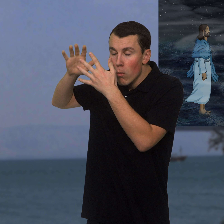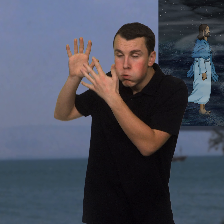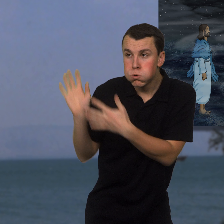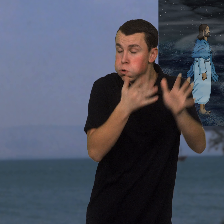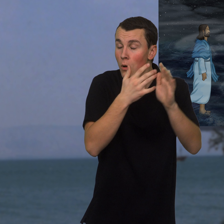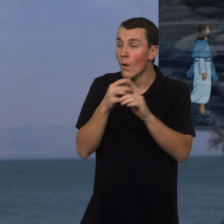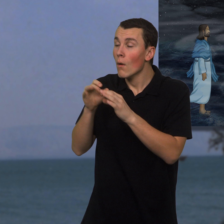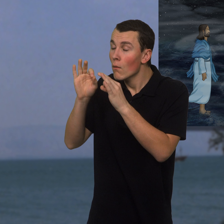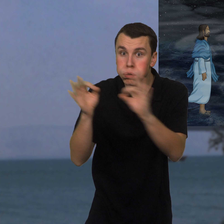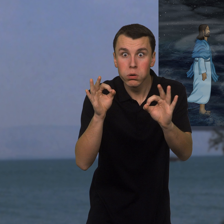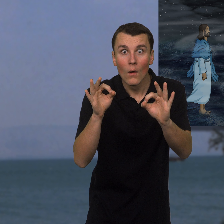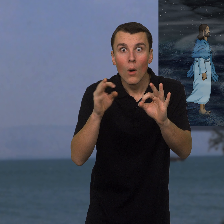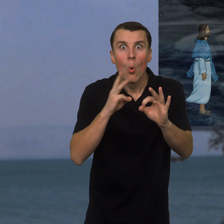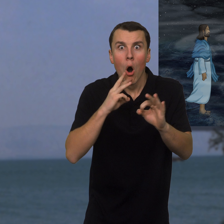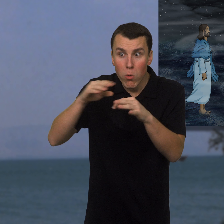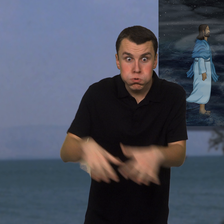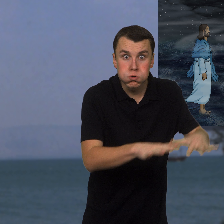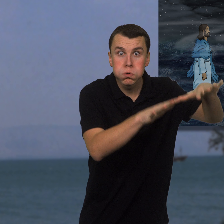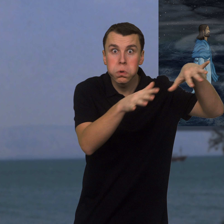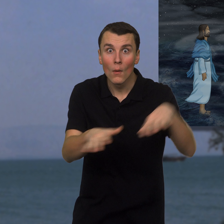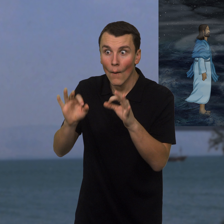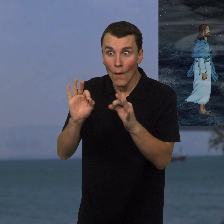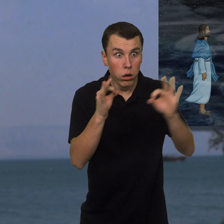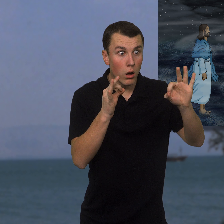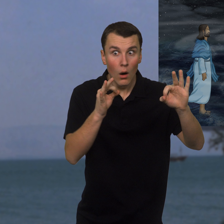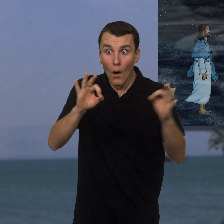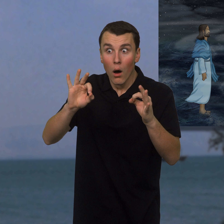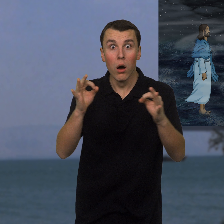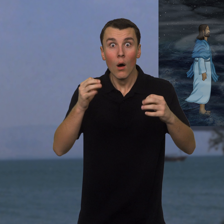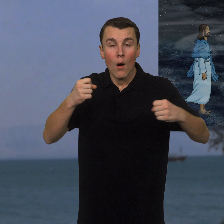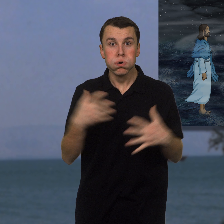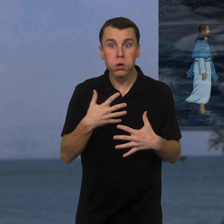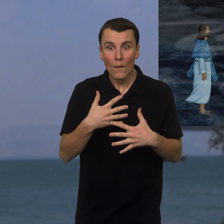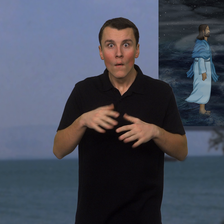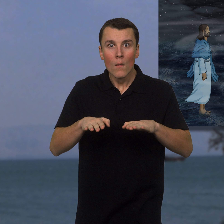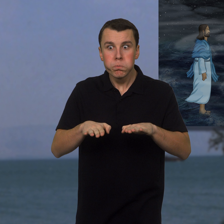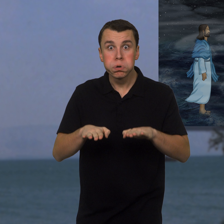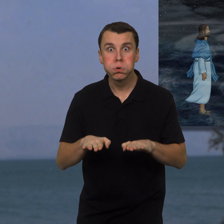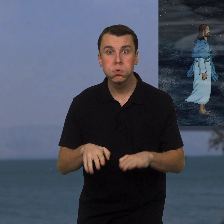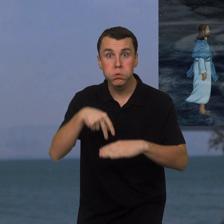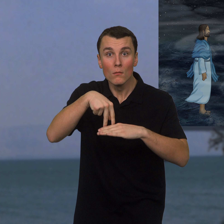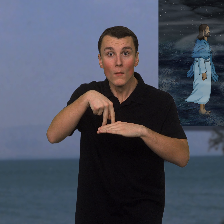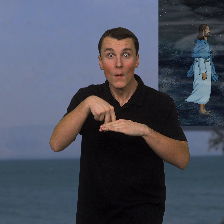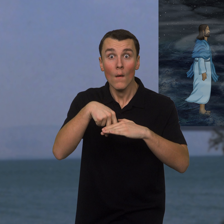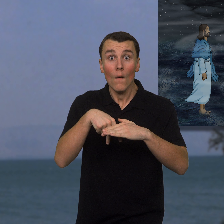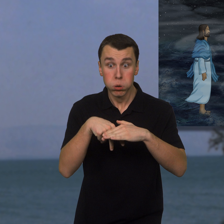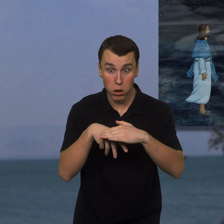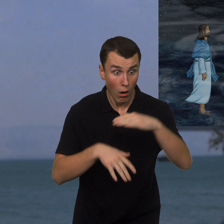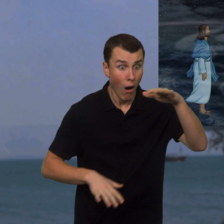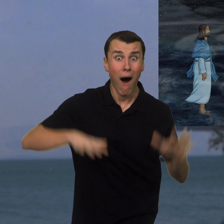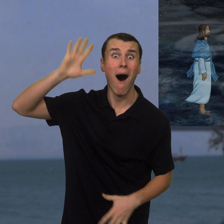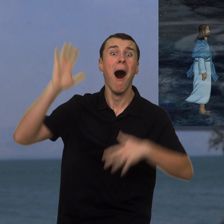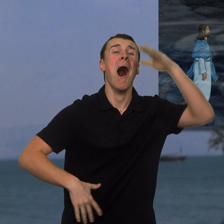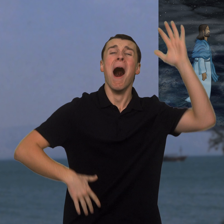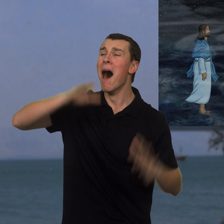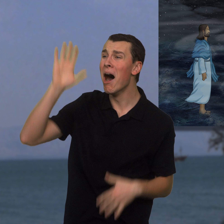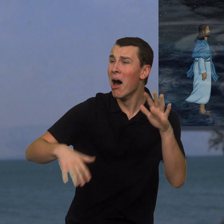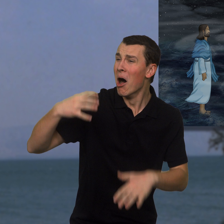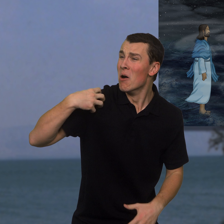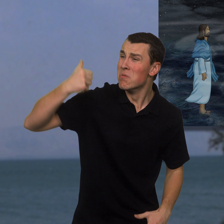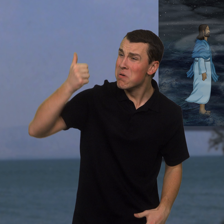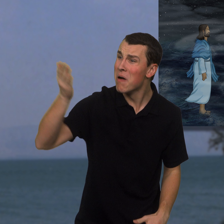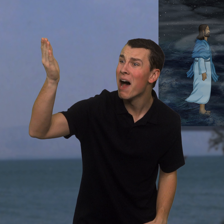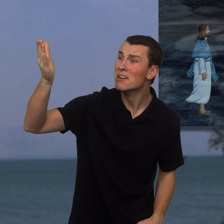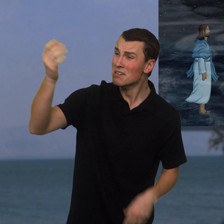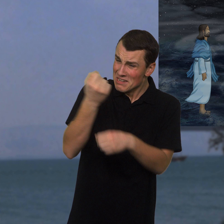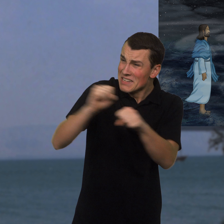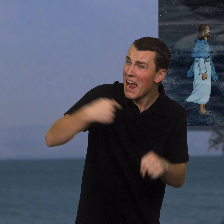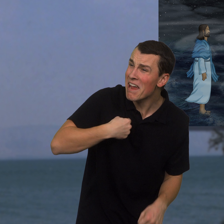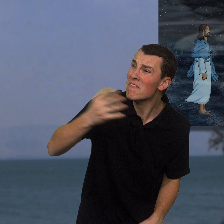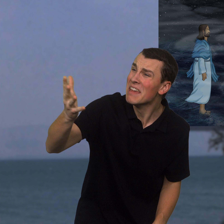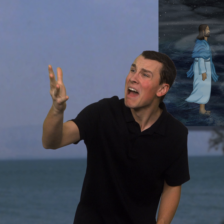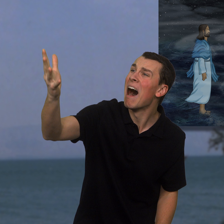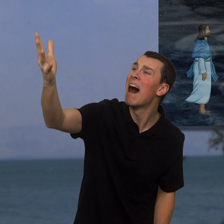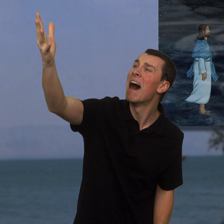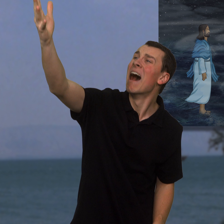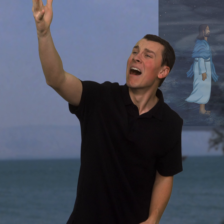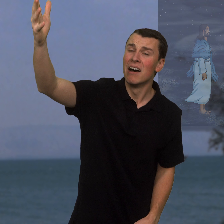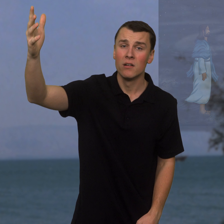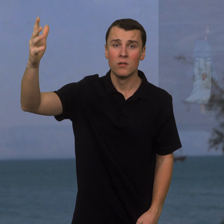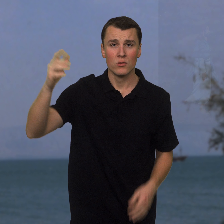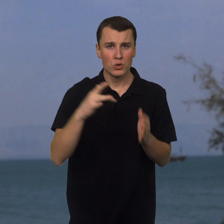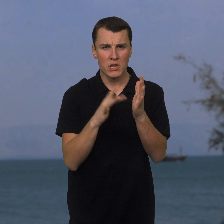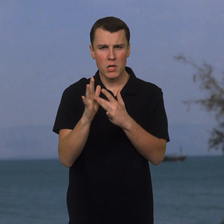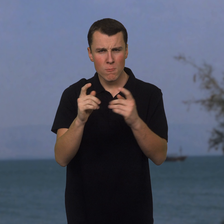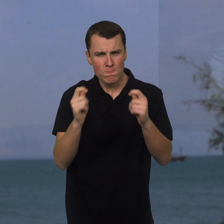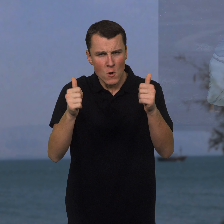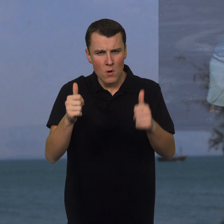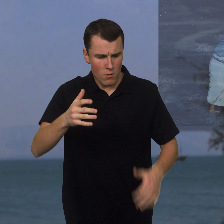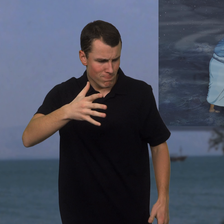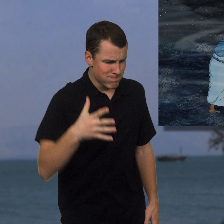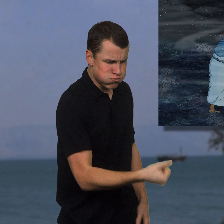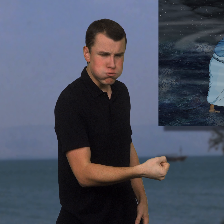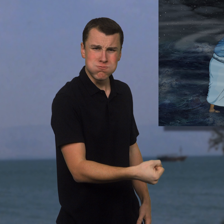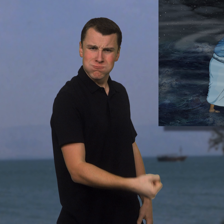But when he saw the strength of the wind, he was afraid, and beginning to sink, cried out, “Lord, save me!”